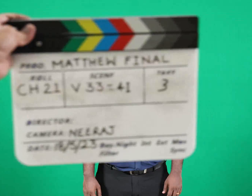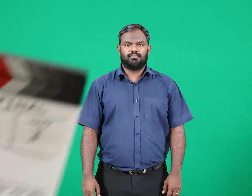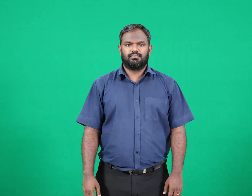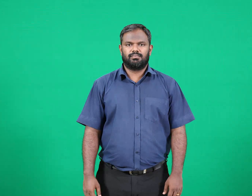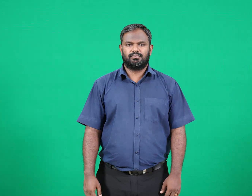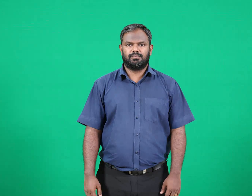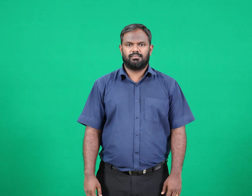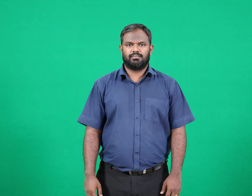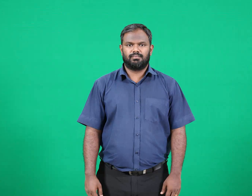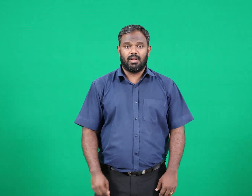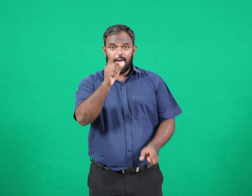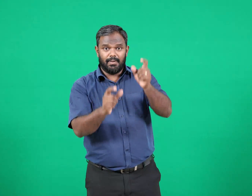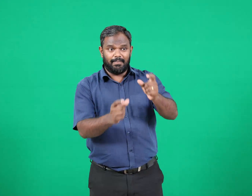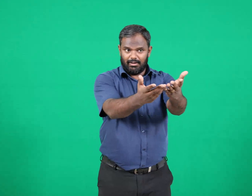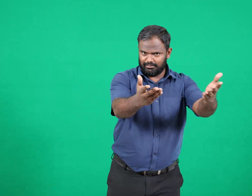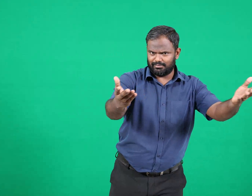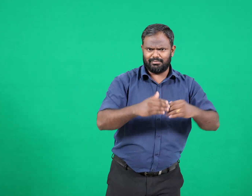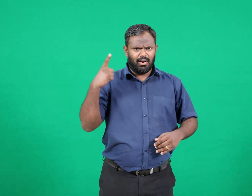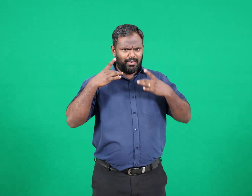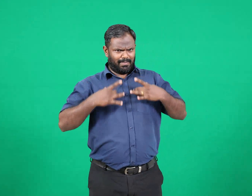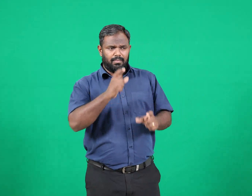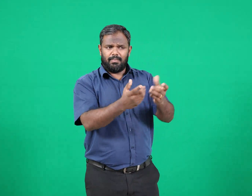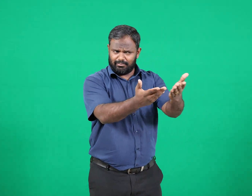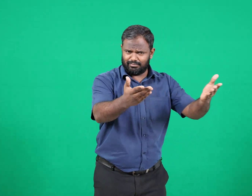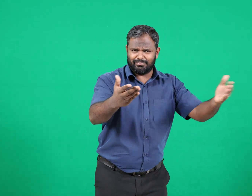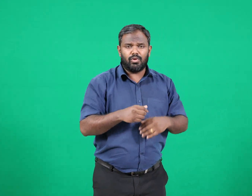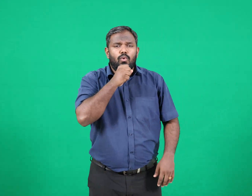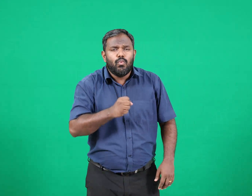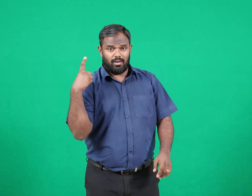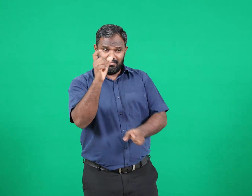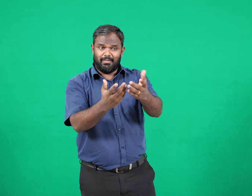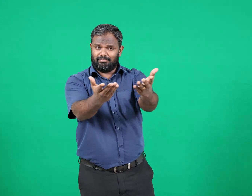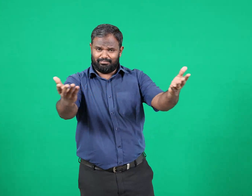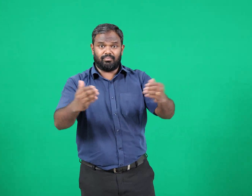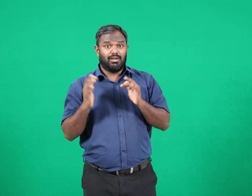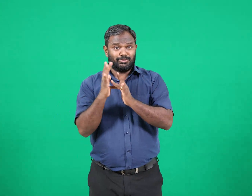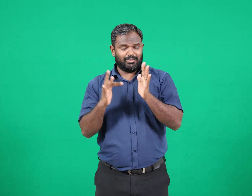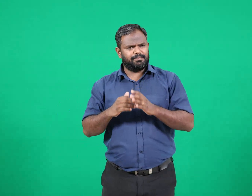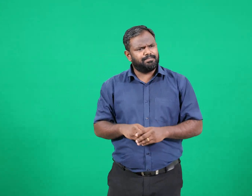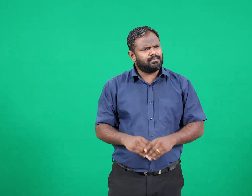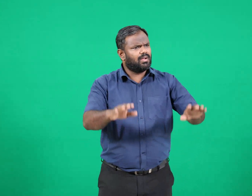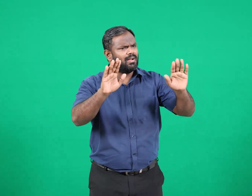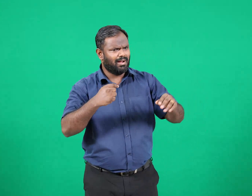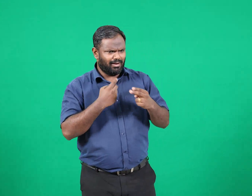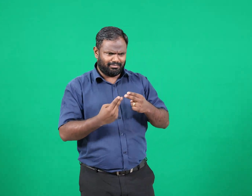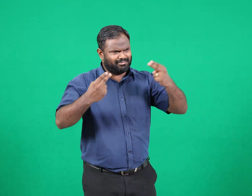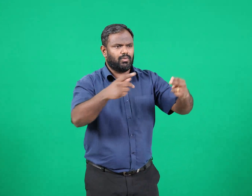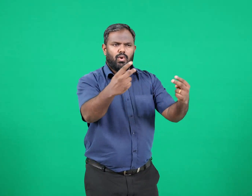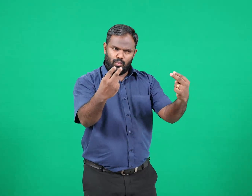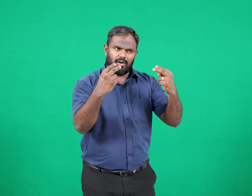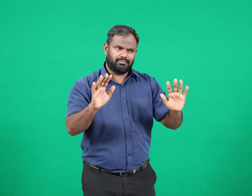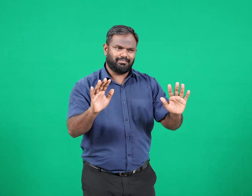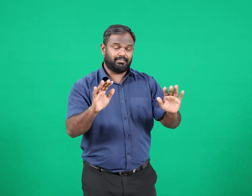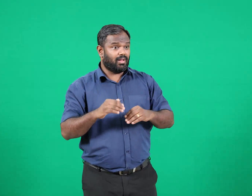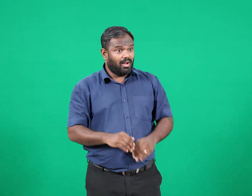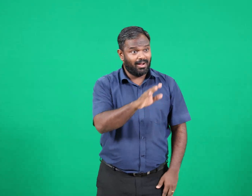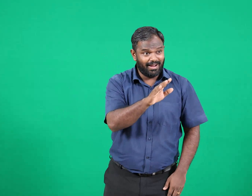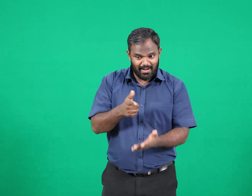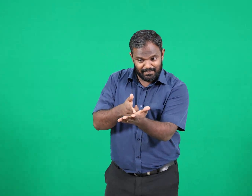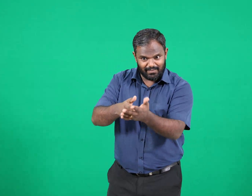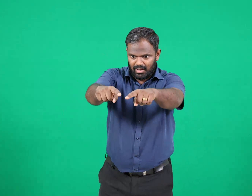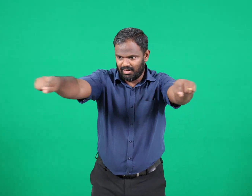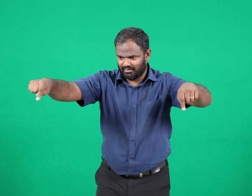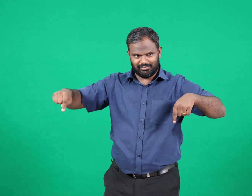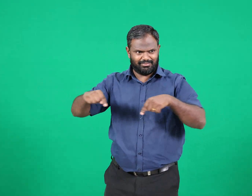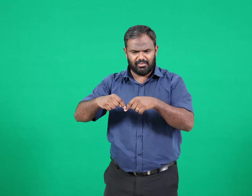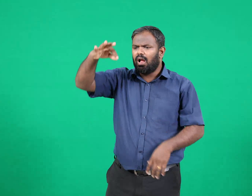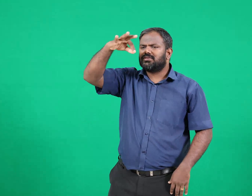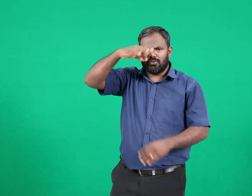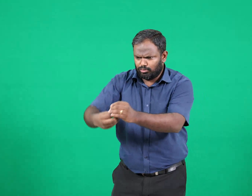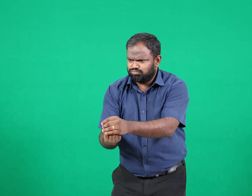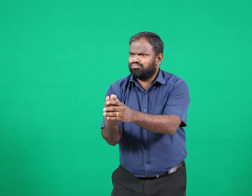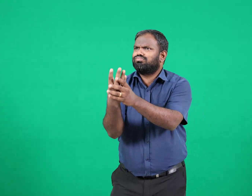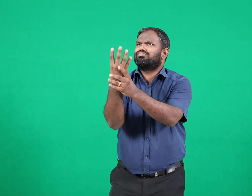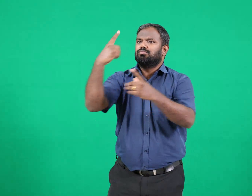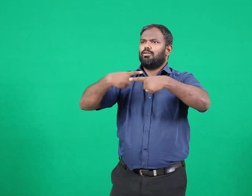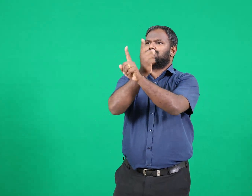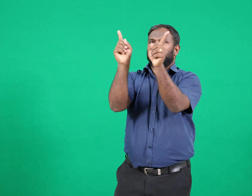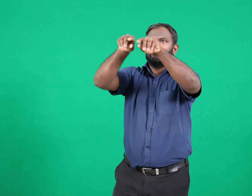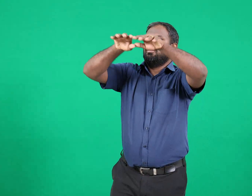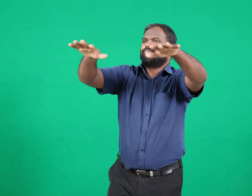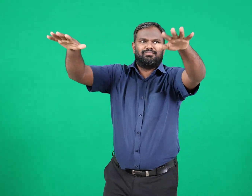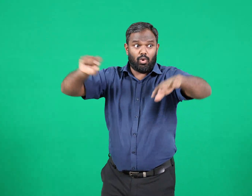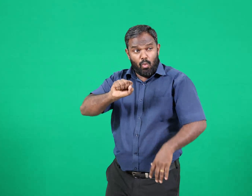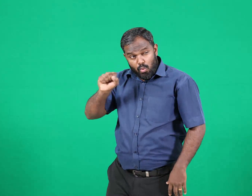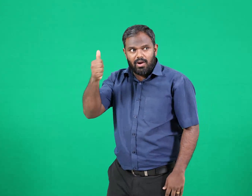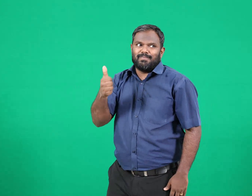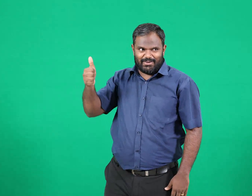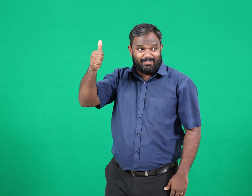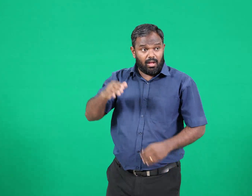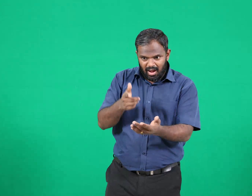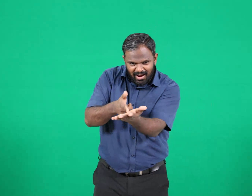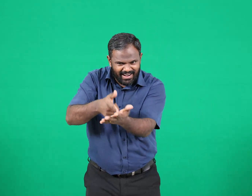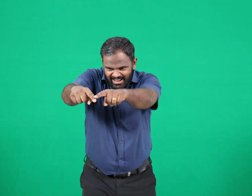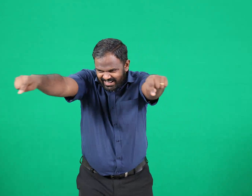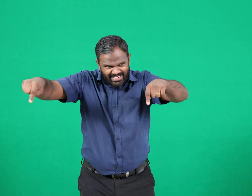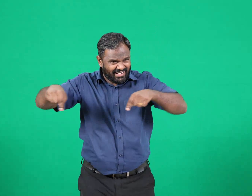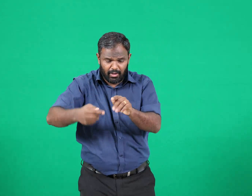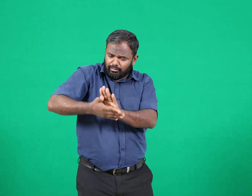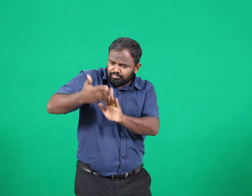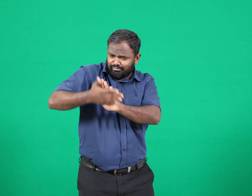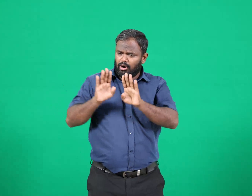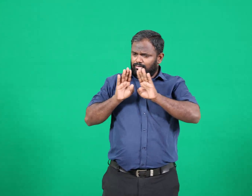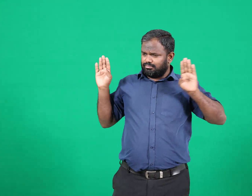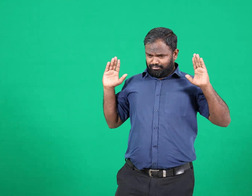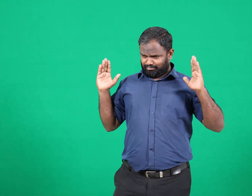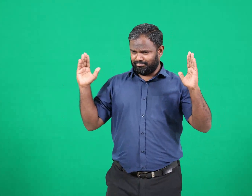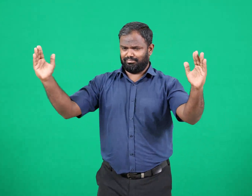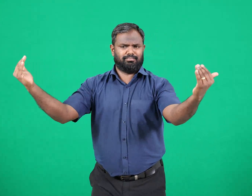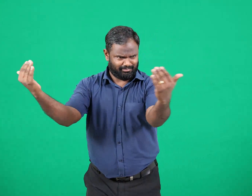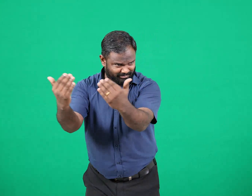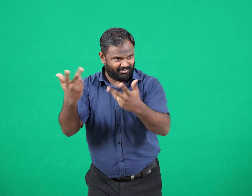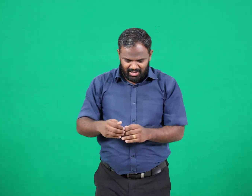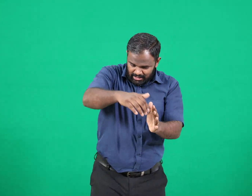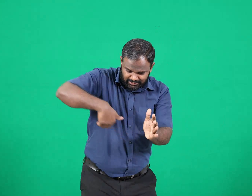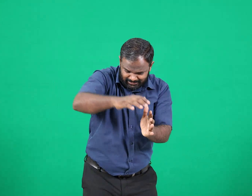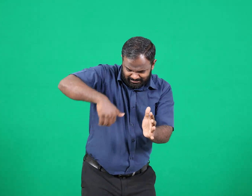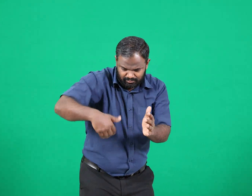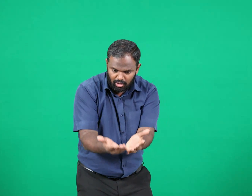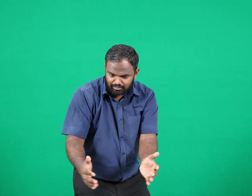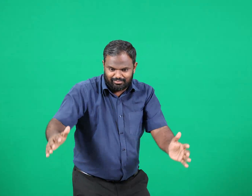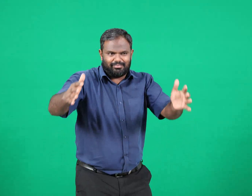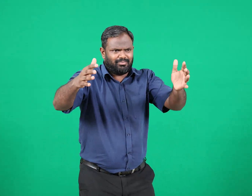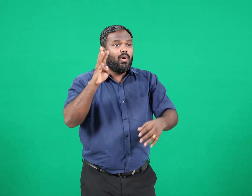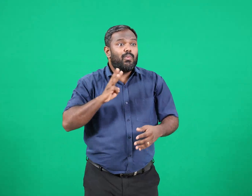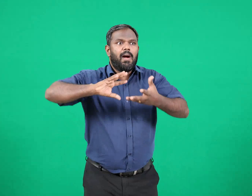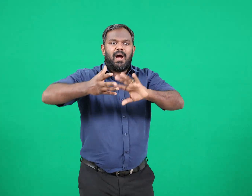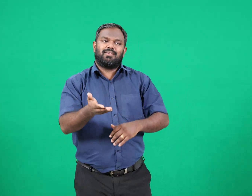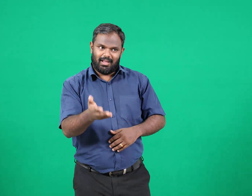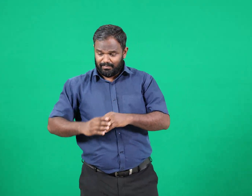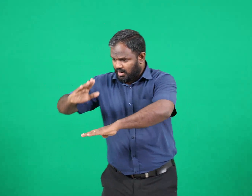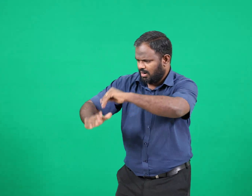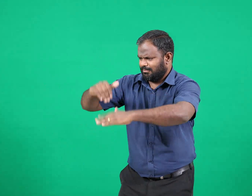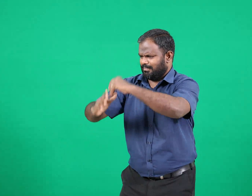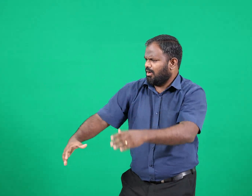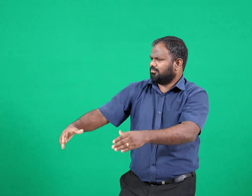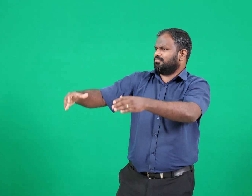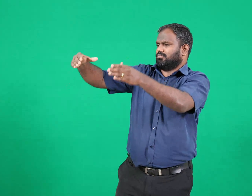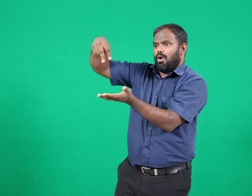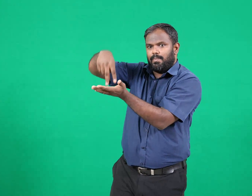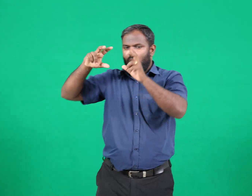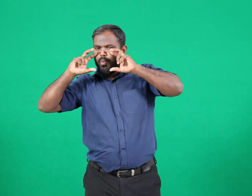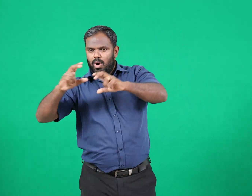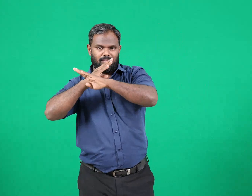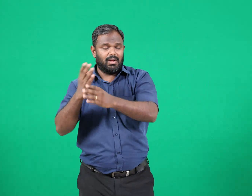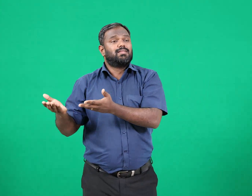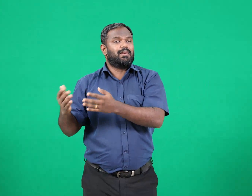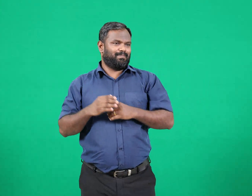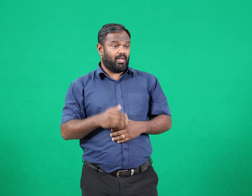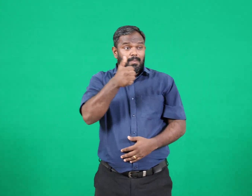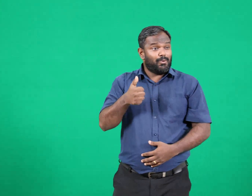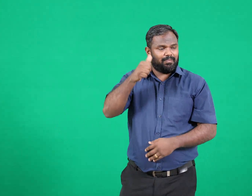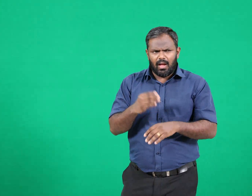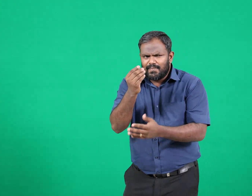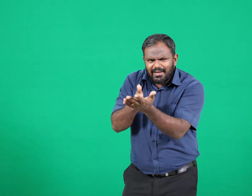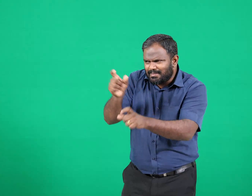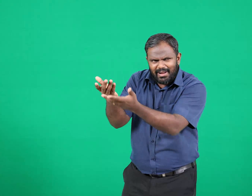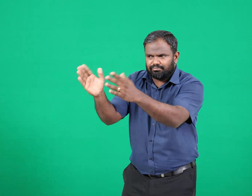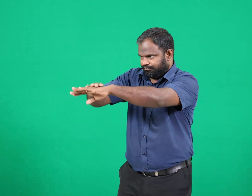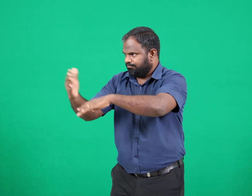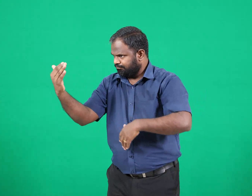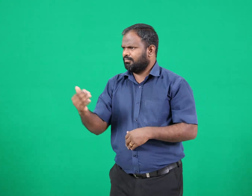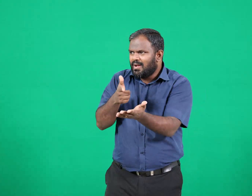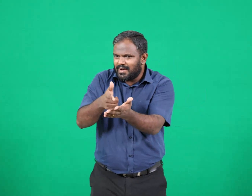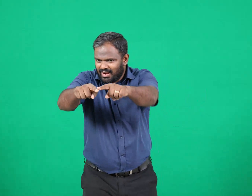Listen to another parable: There was a landowner who planted a vineyard. He put a wall around it, dug a winepress in it, and built a tower. Then he rented it out to some tenants and went away on a journey.